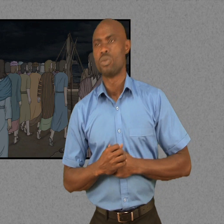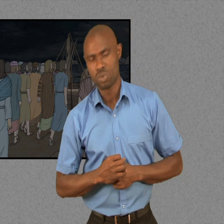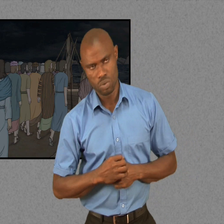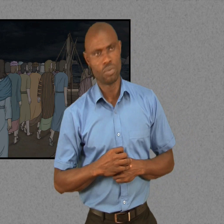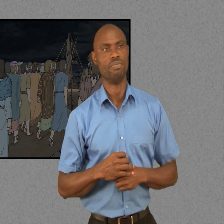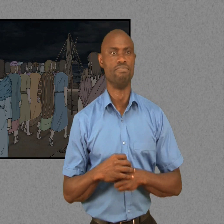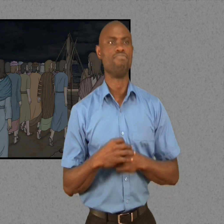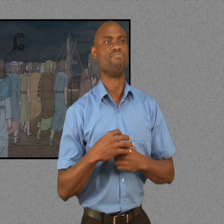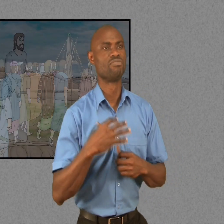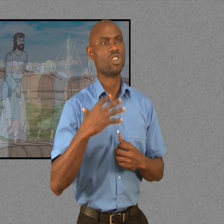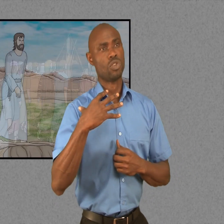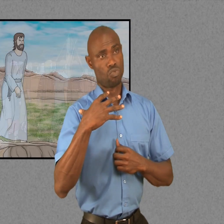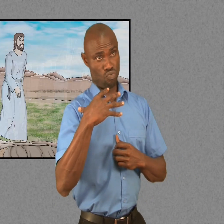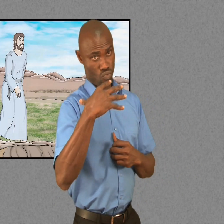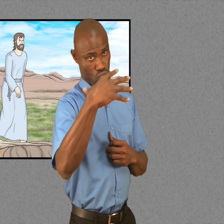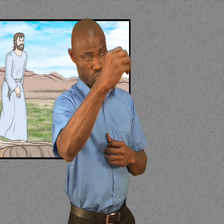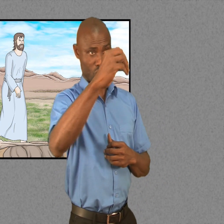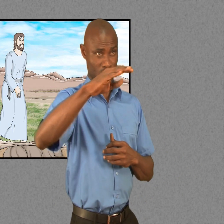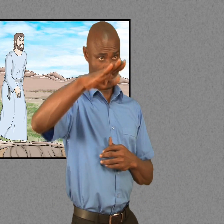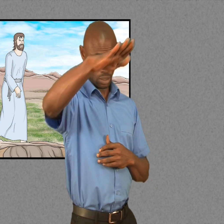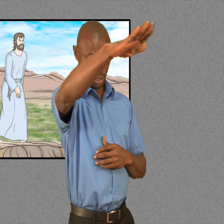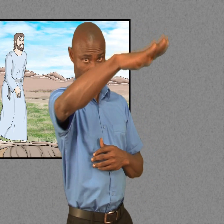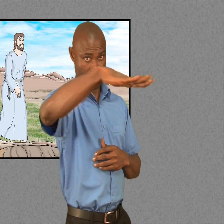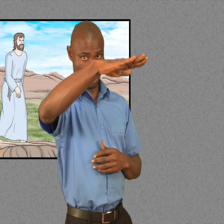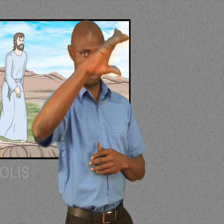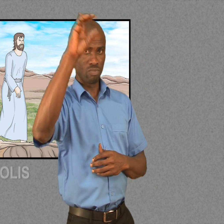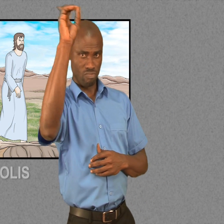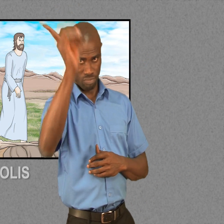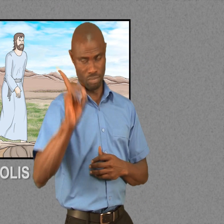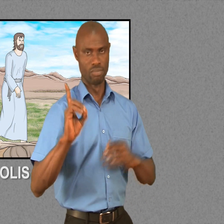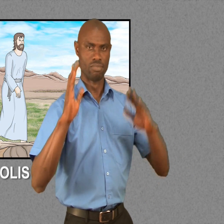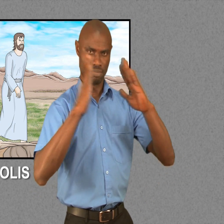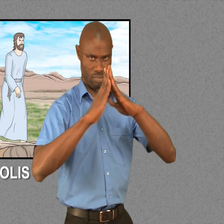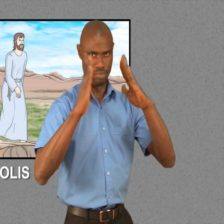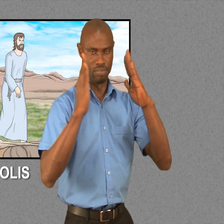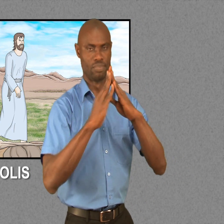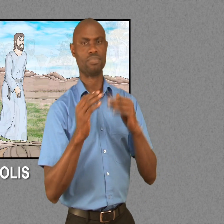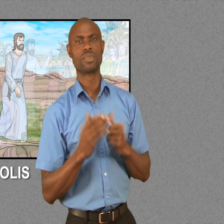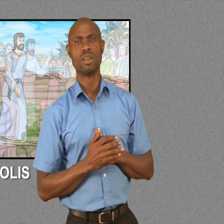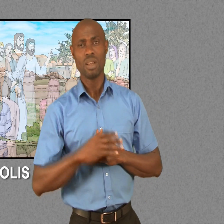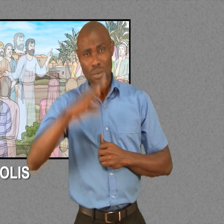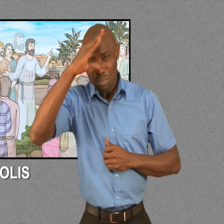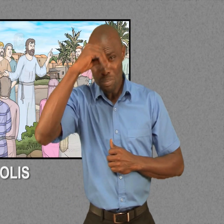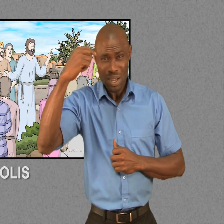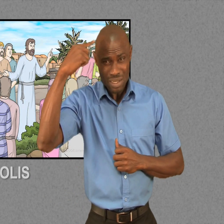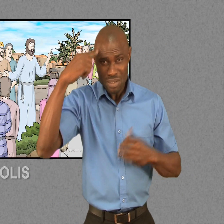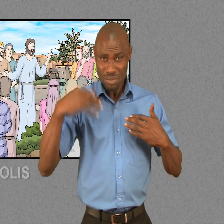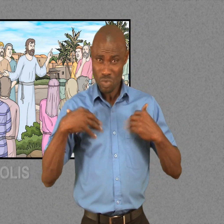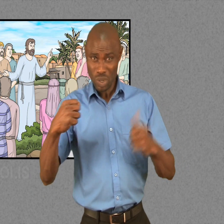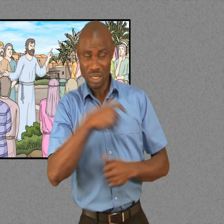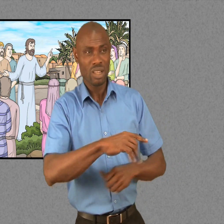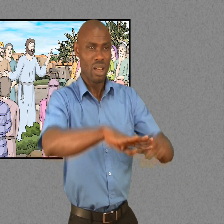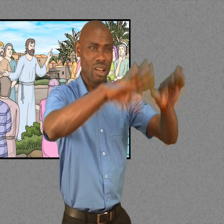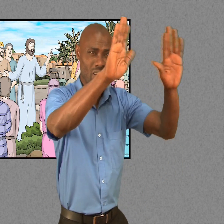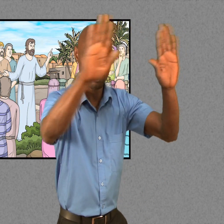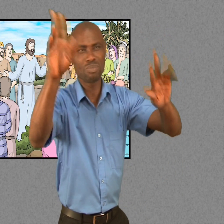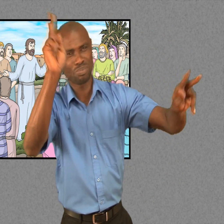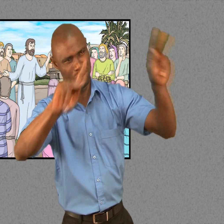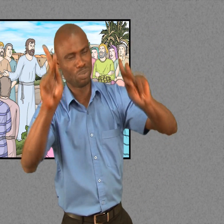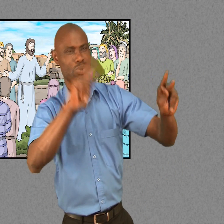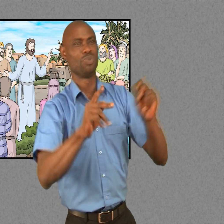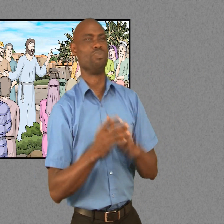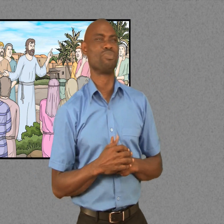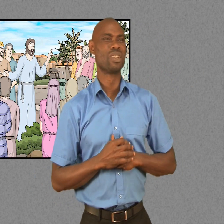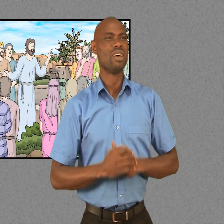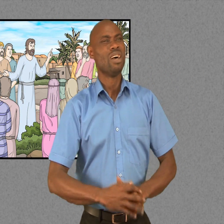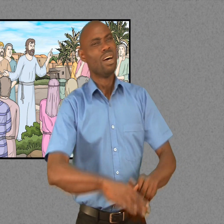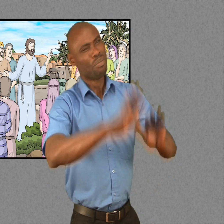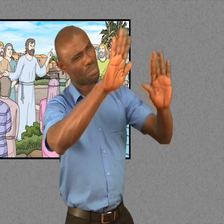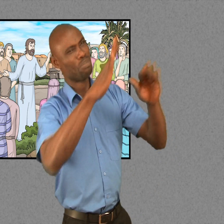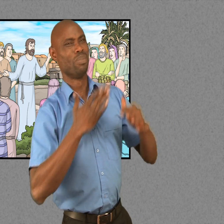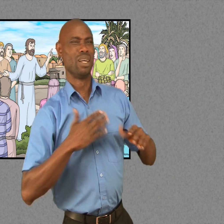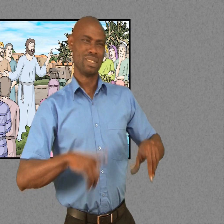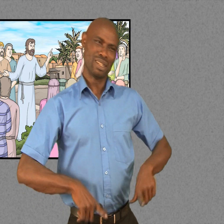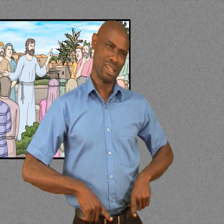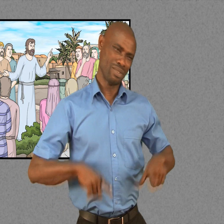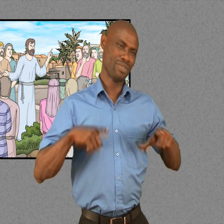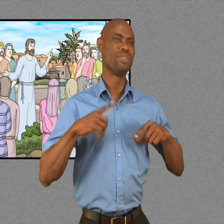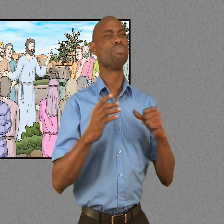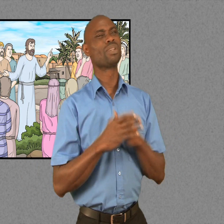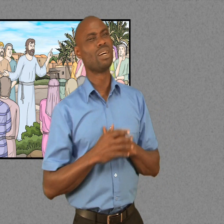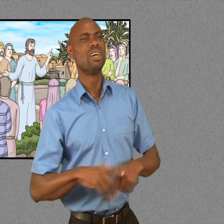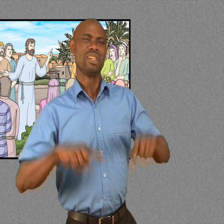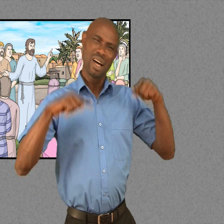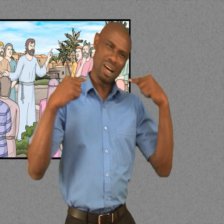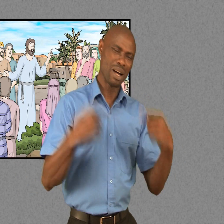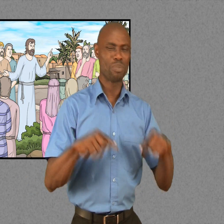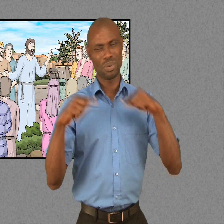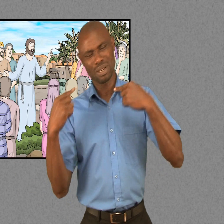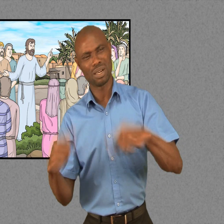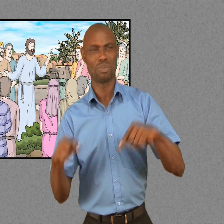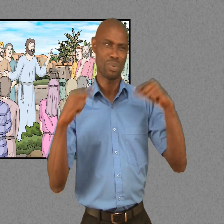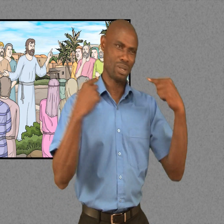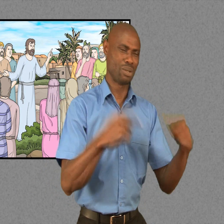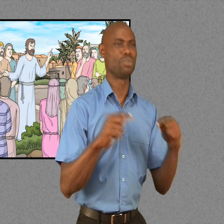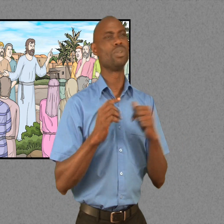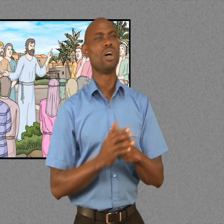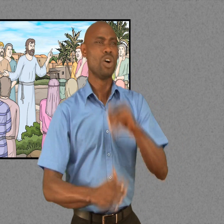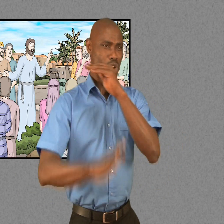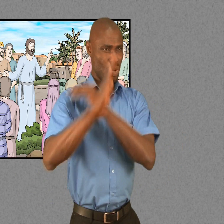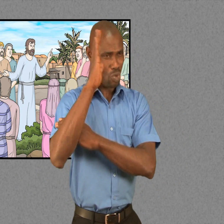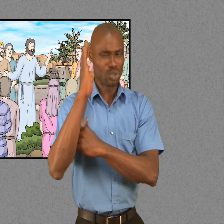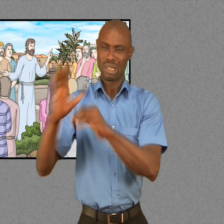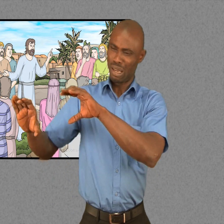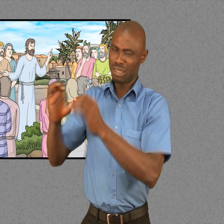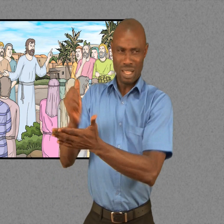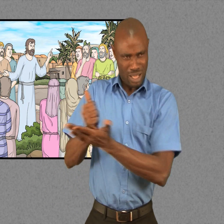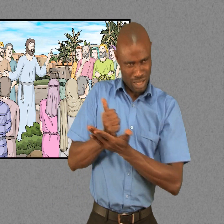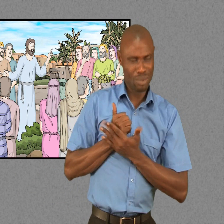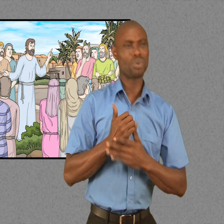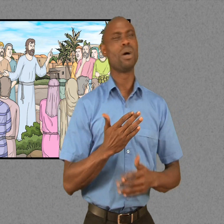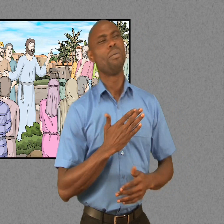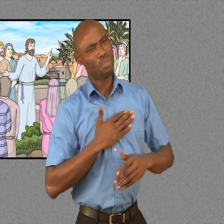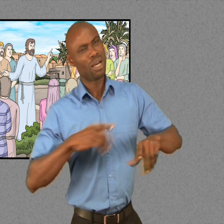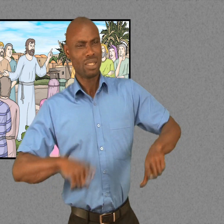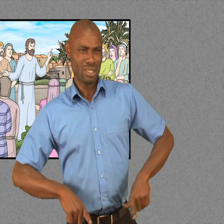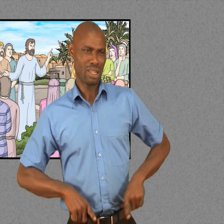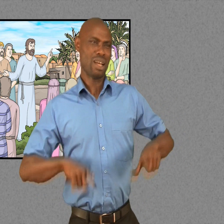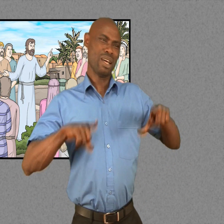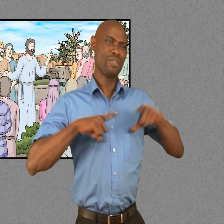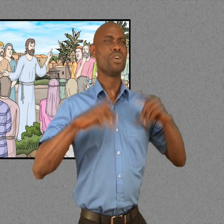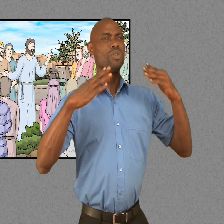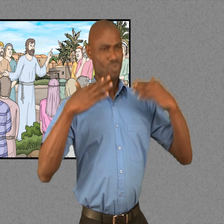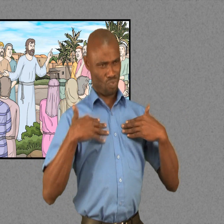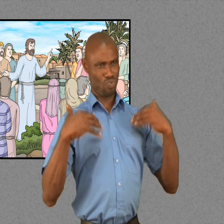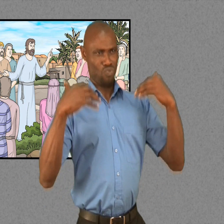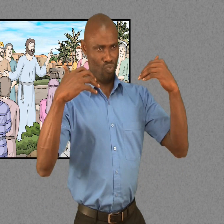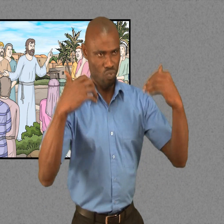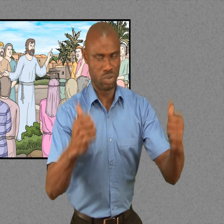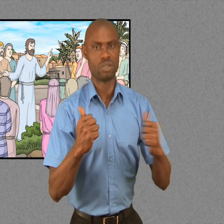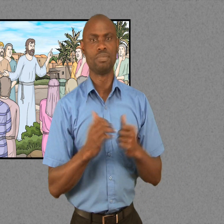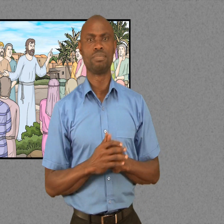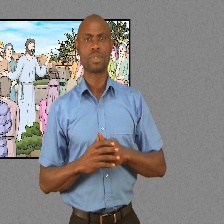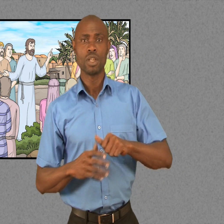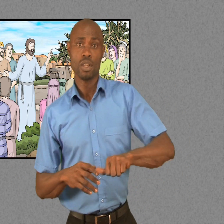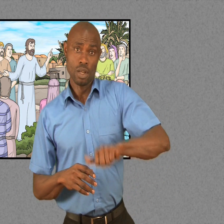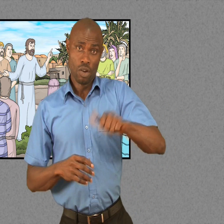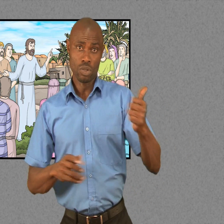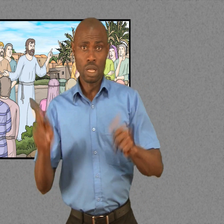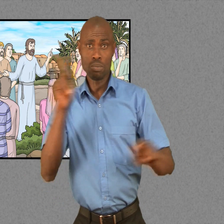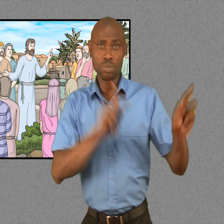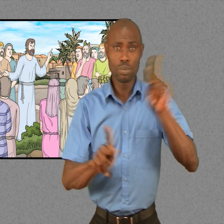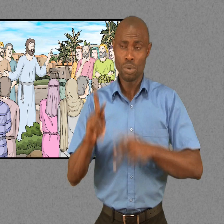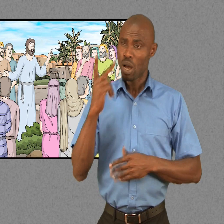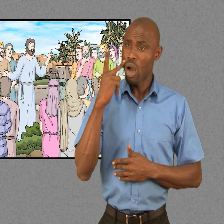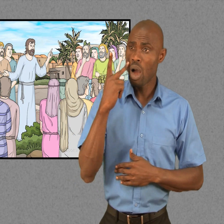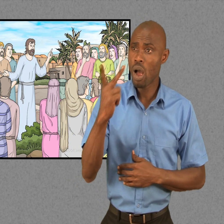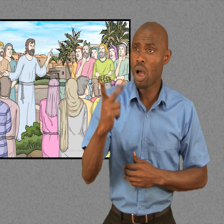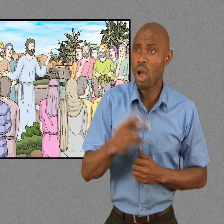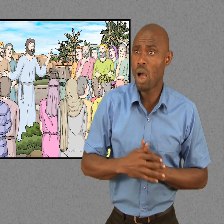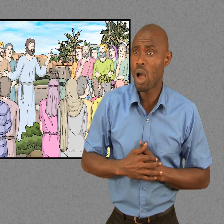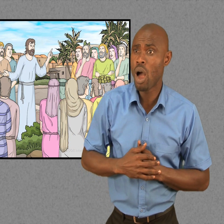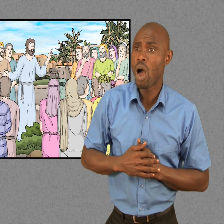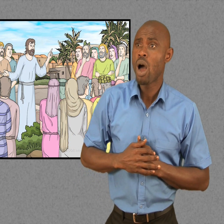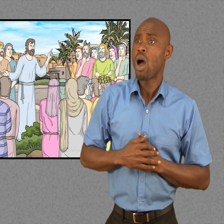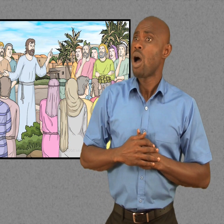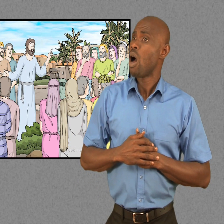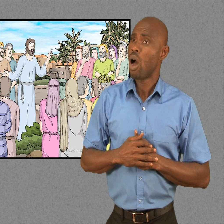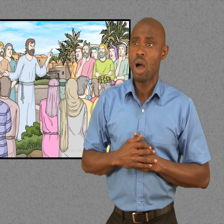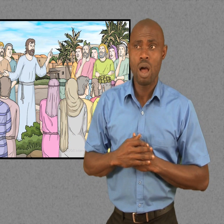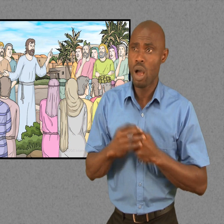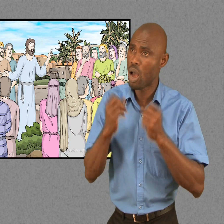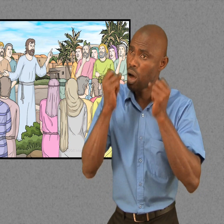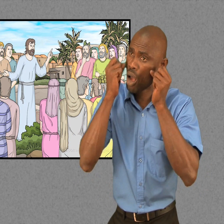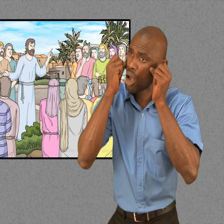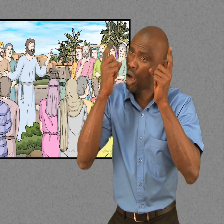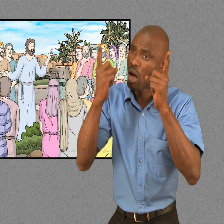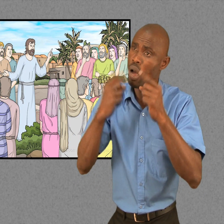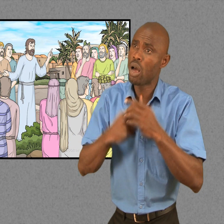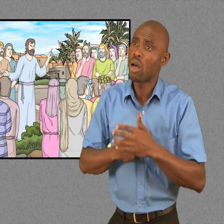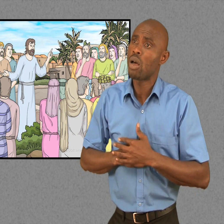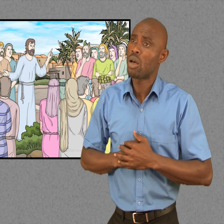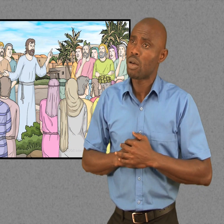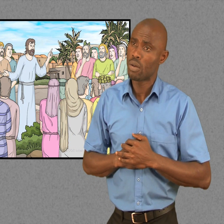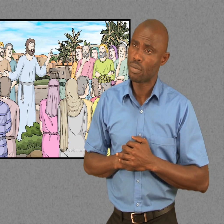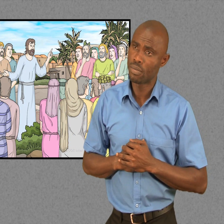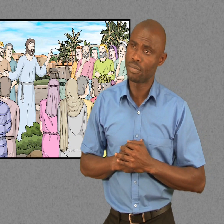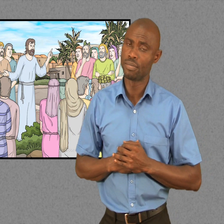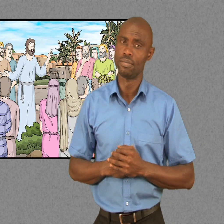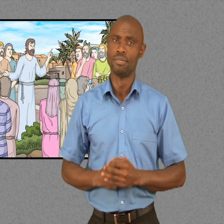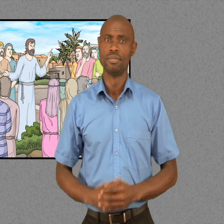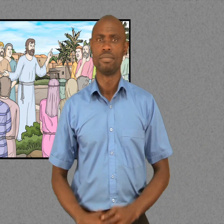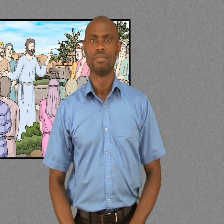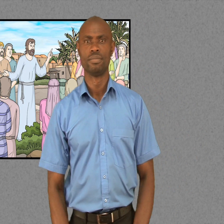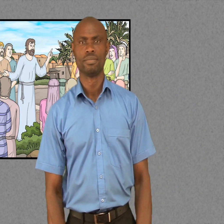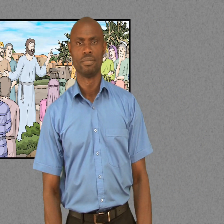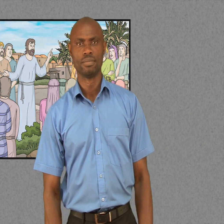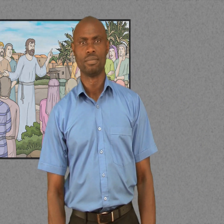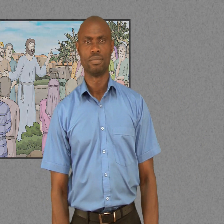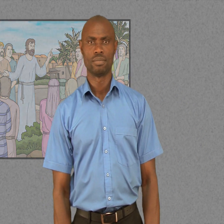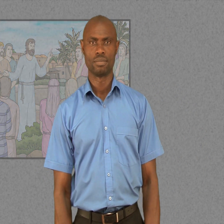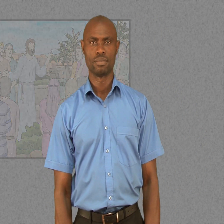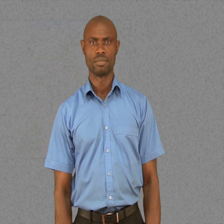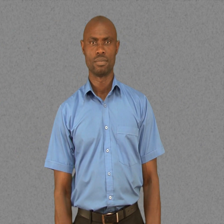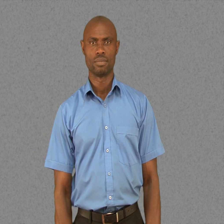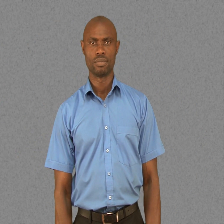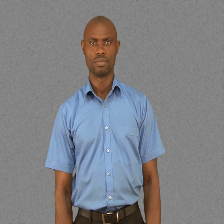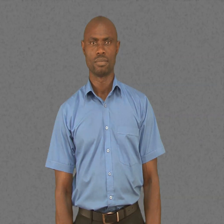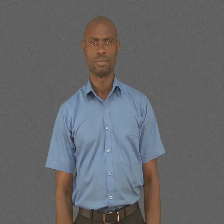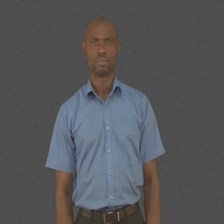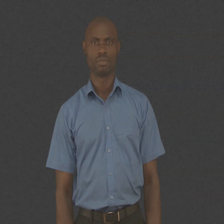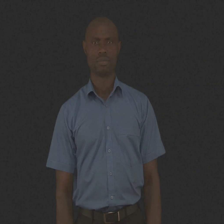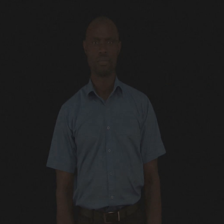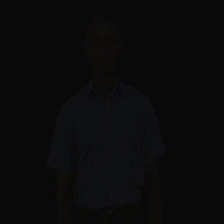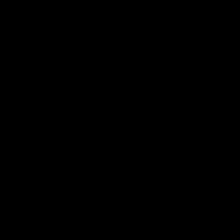So the man went away and began to proclaim throughout the Decapolis how much Jesus had done for him. And everyone was amazed.